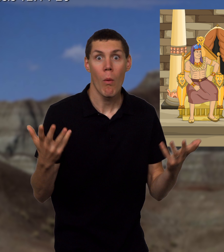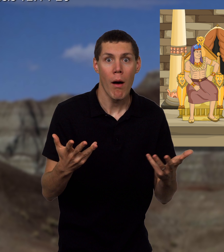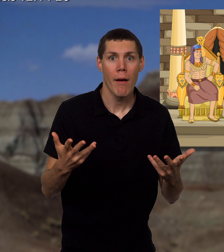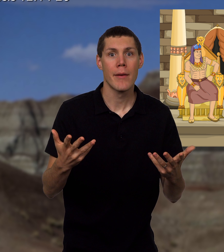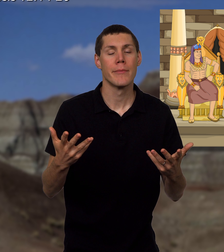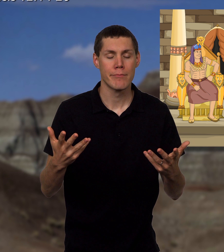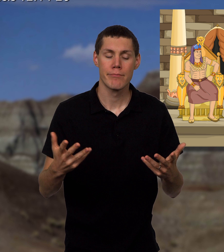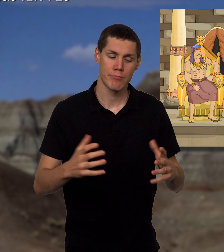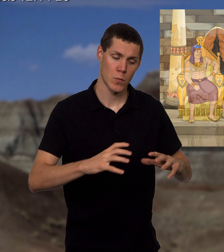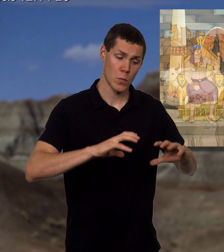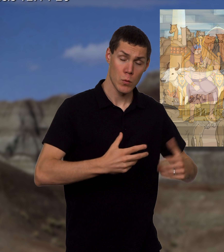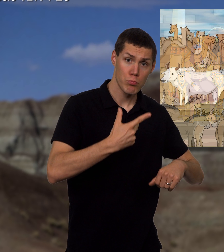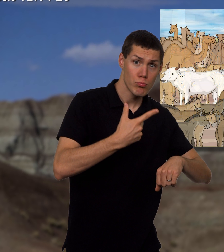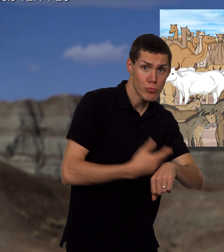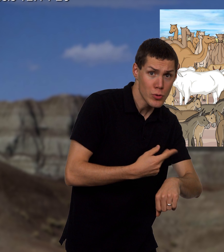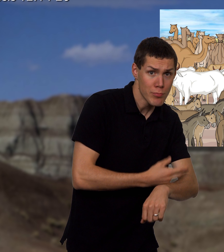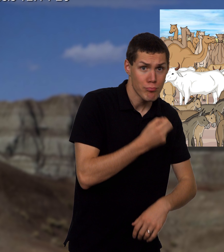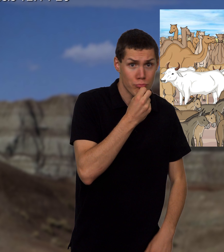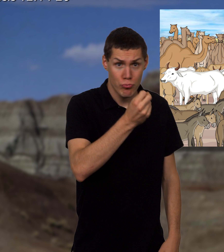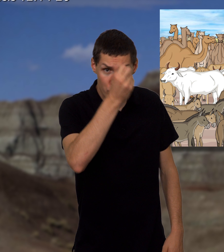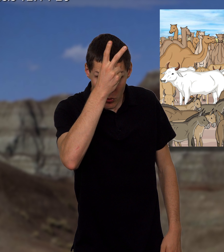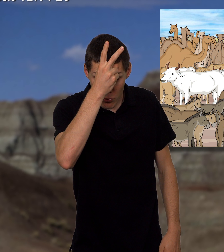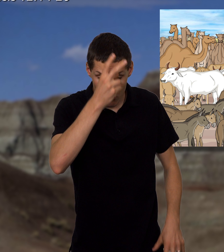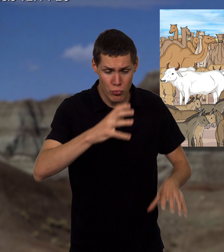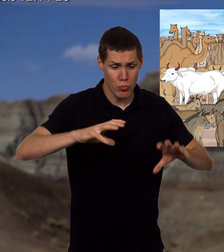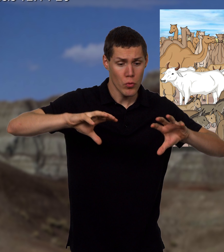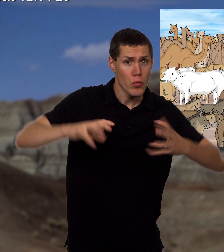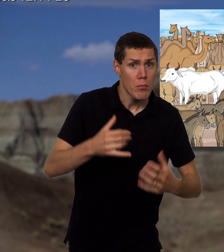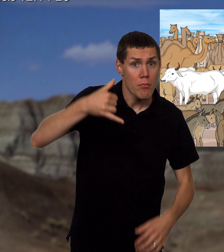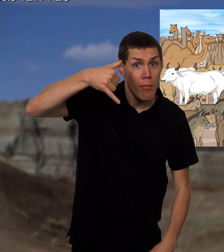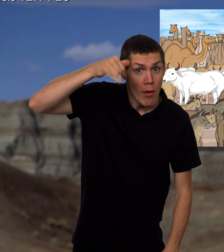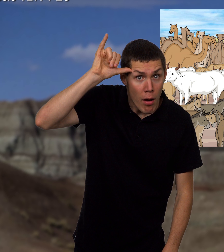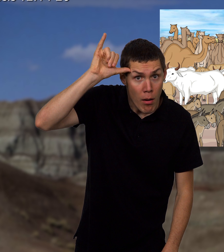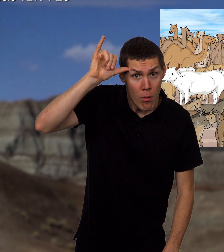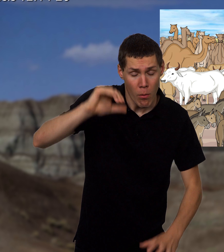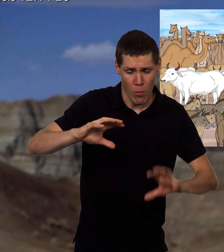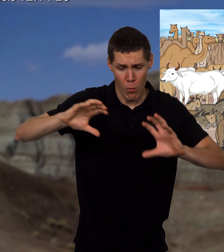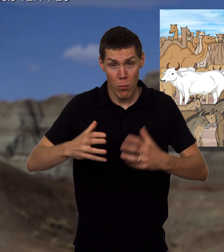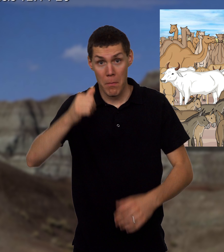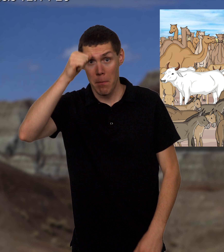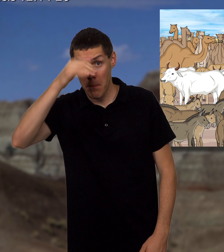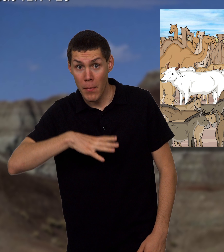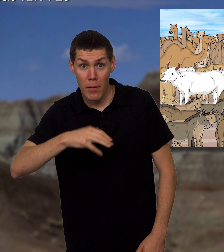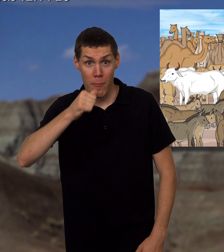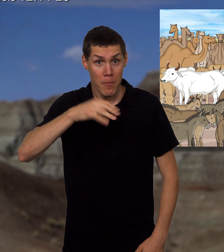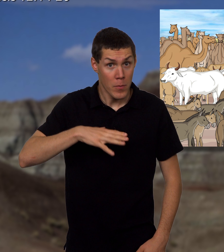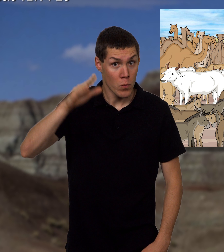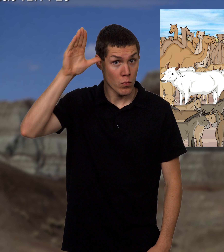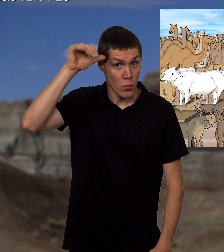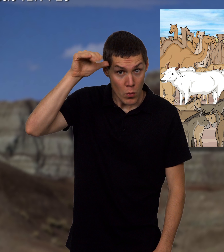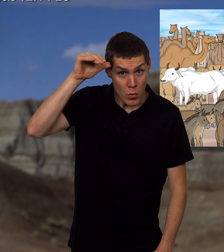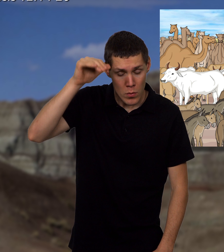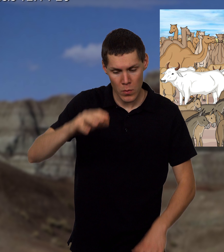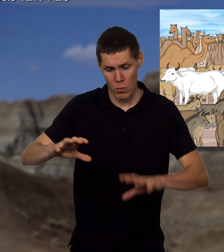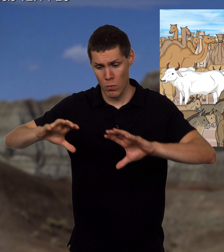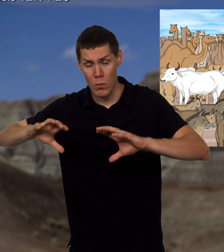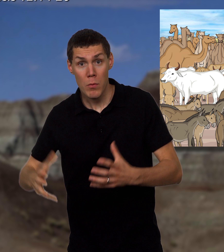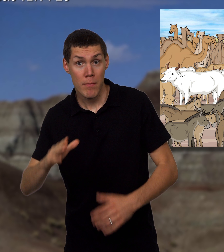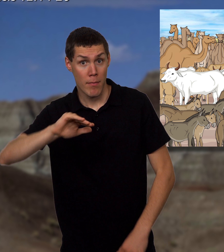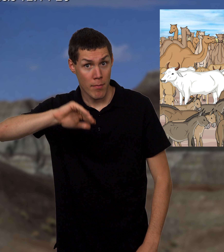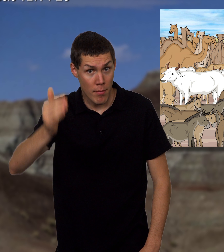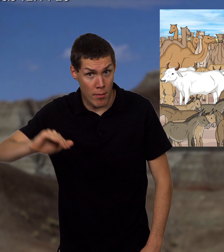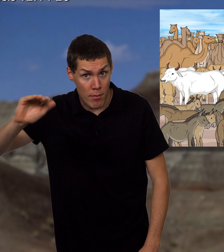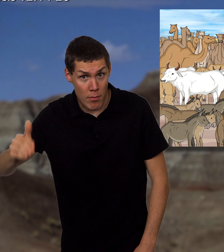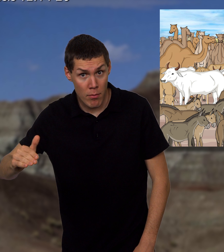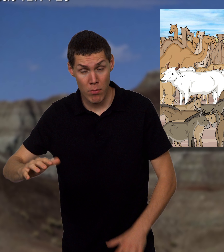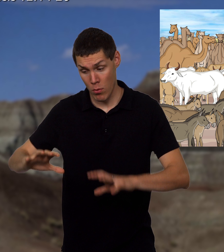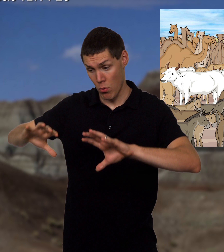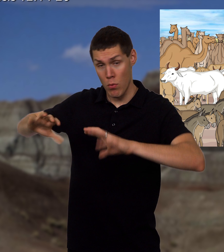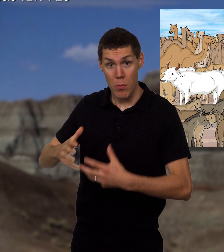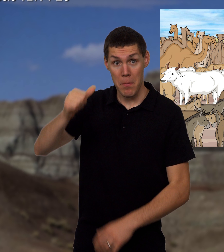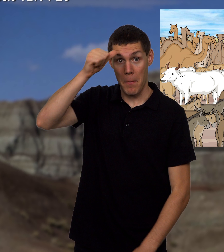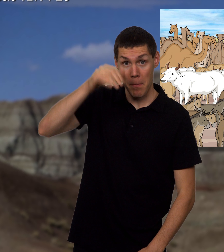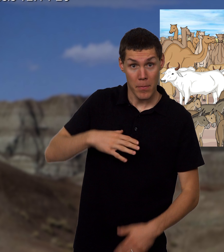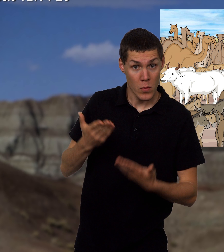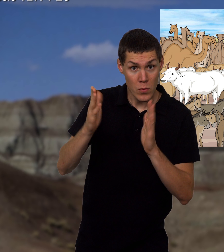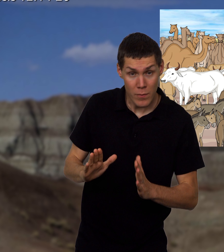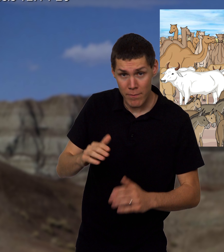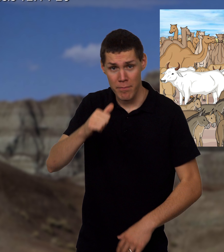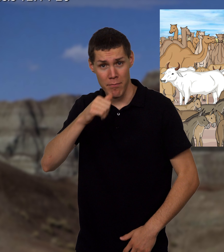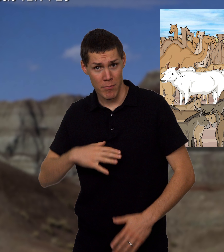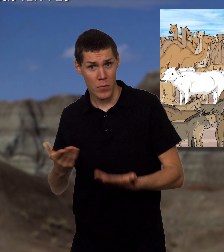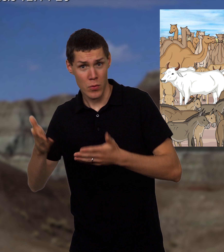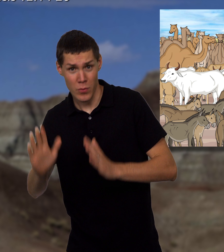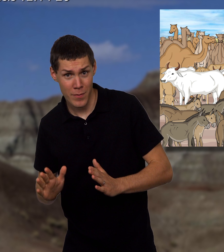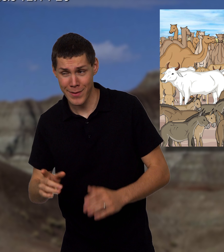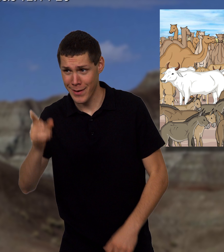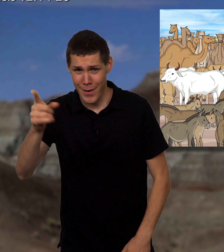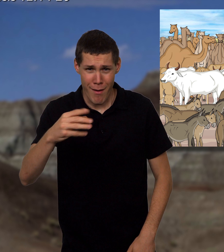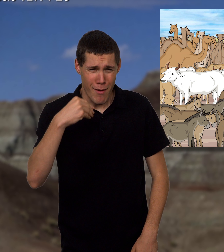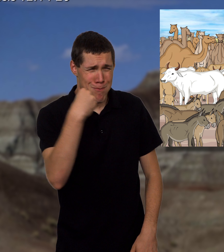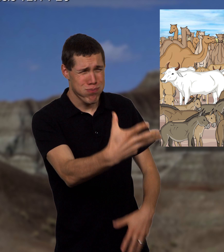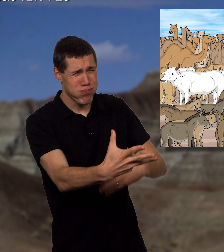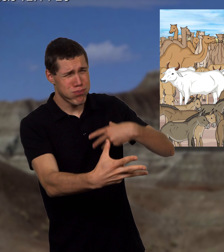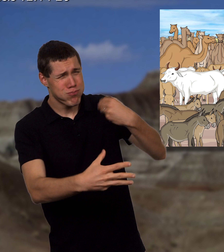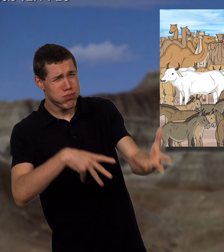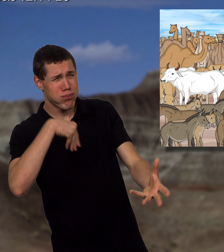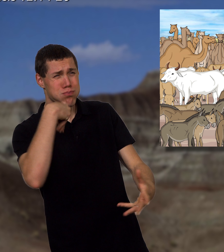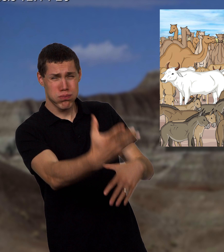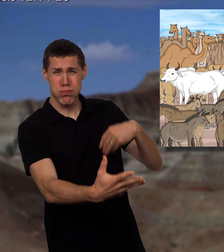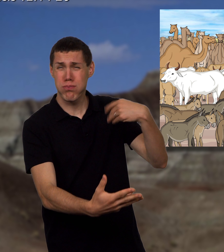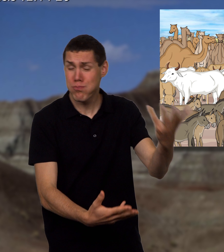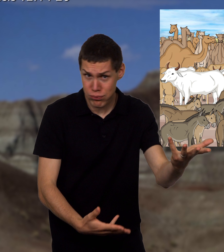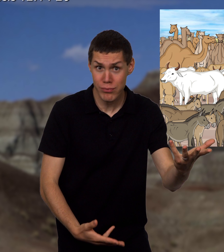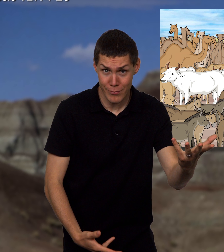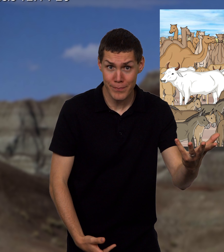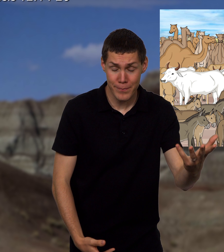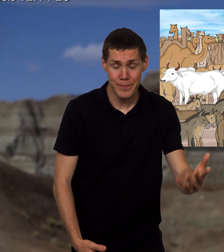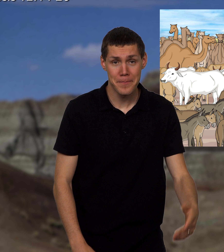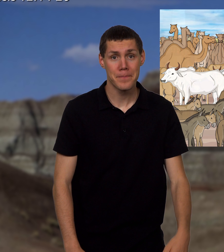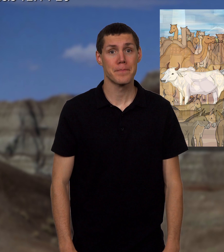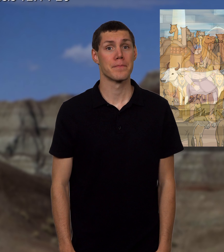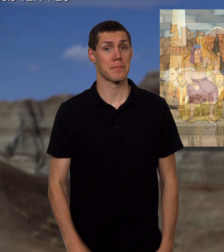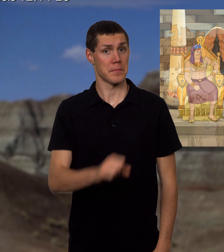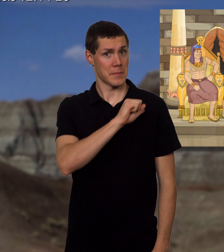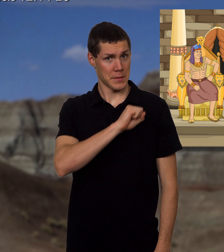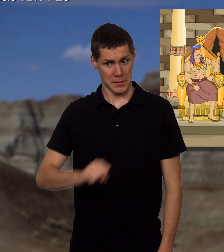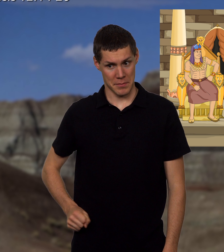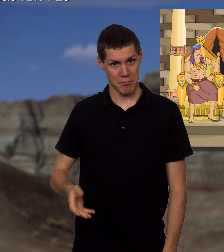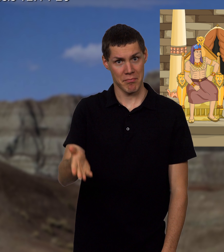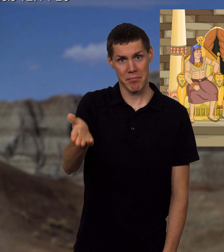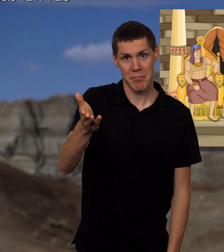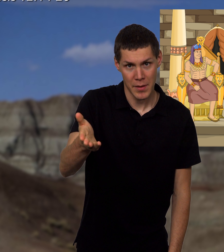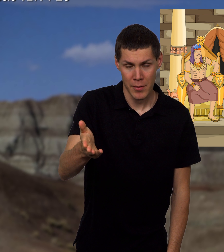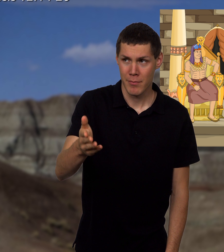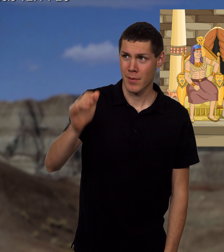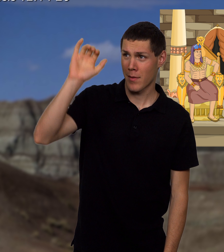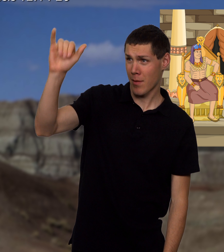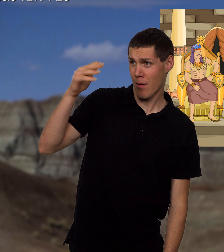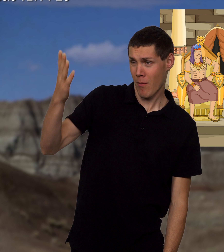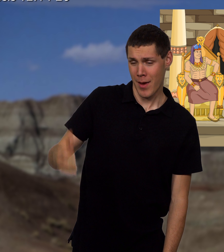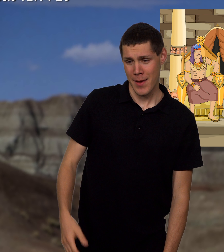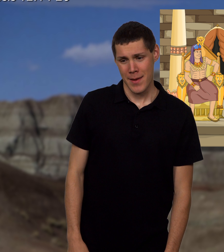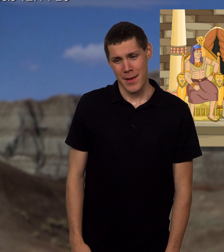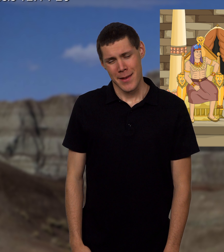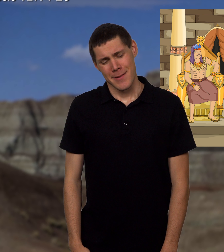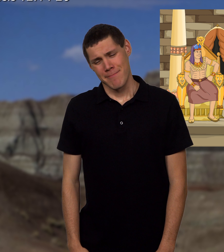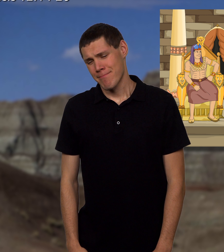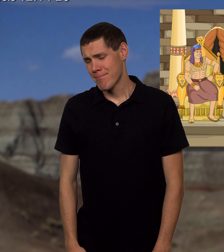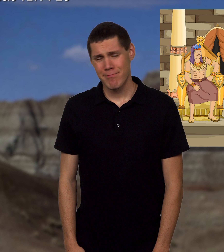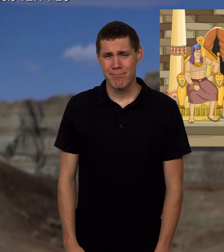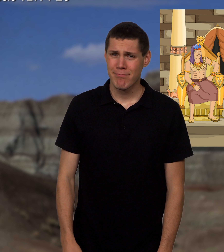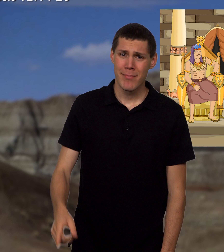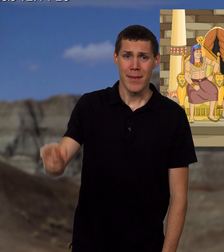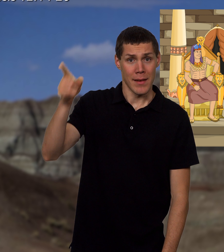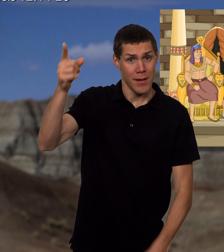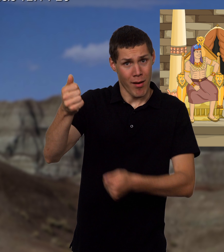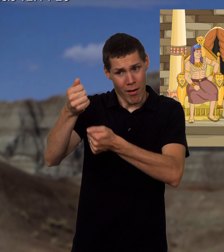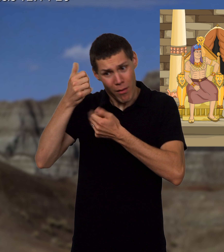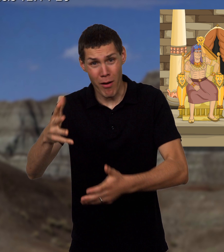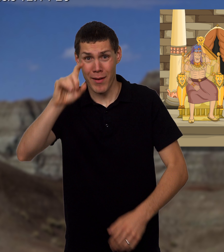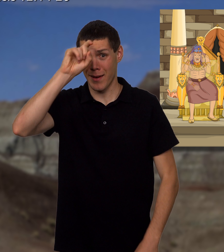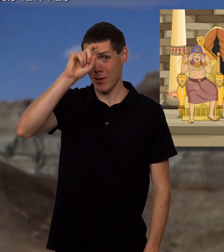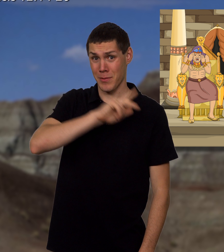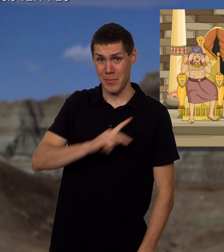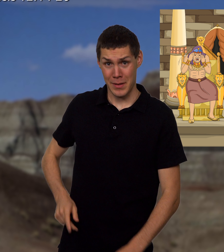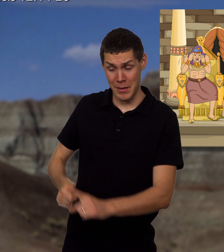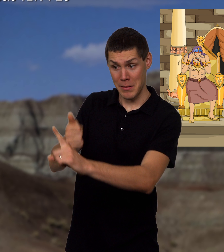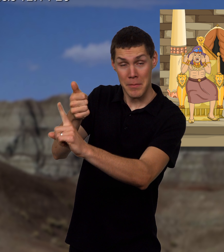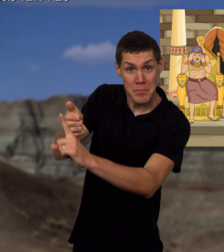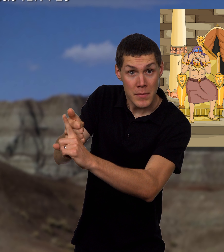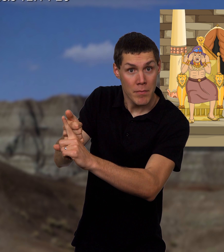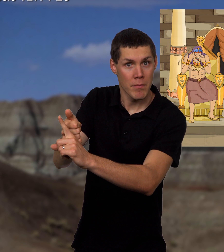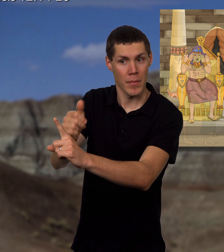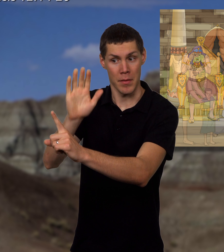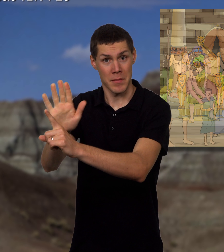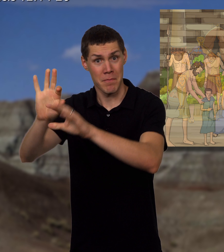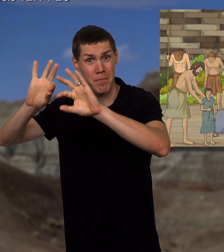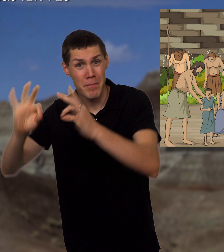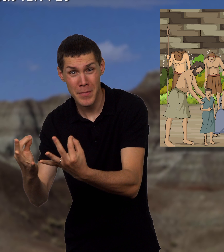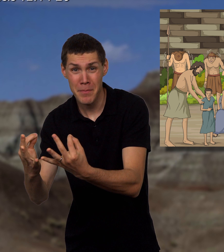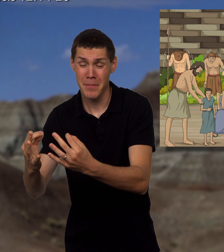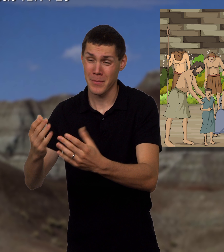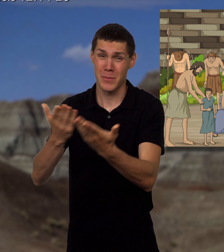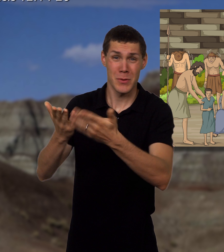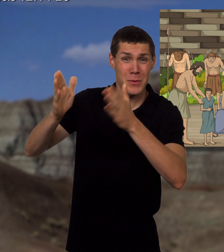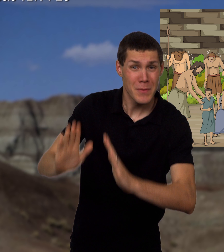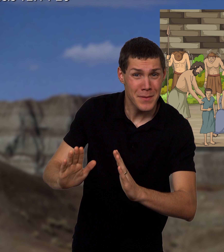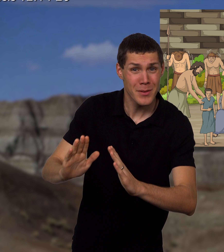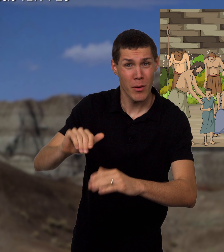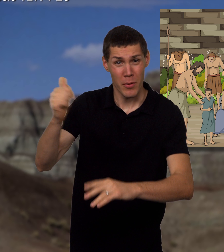He treated Abram well on her account, and Abram acquired sheep and cattle, male and female donkeys, menservants and maidservants, and camels.